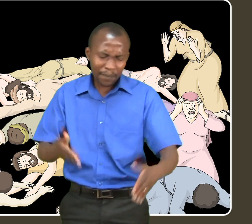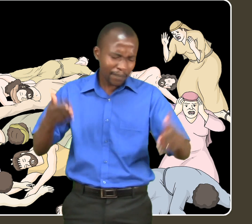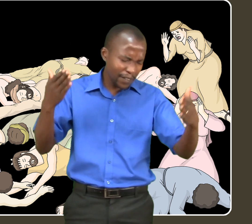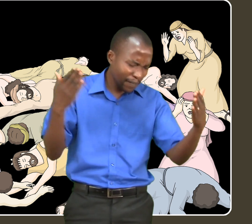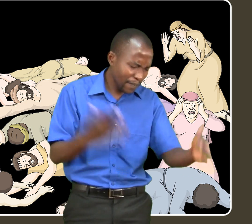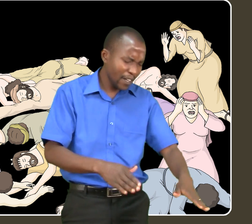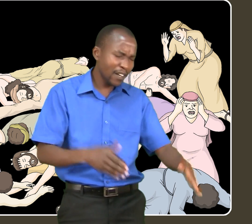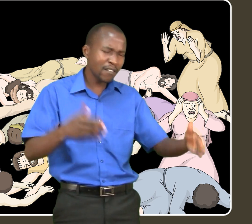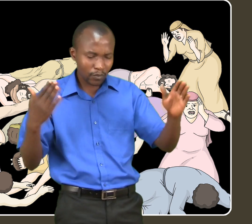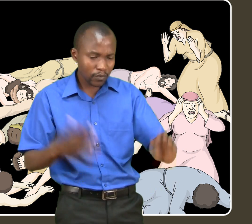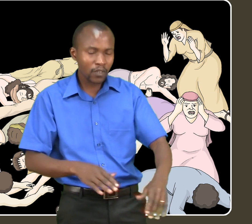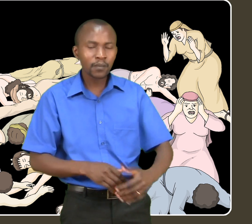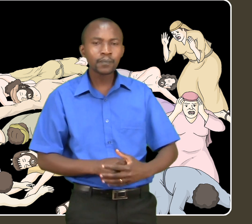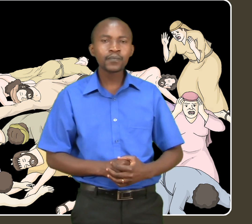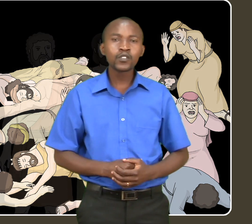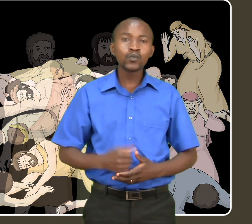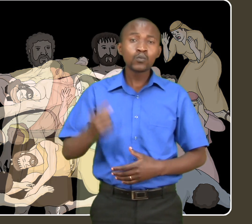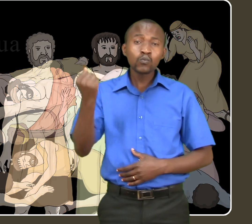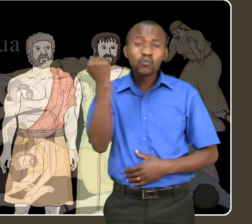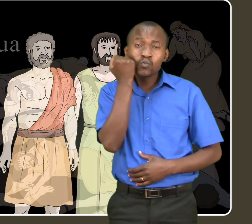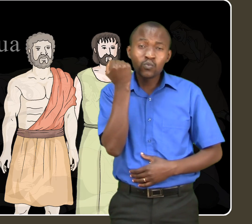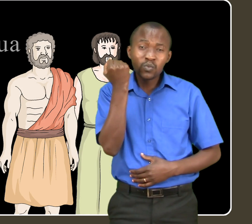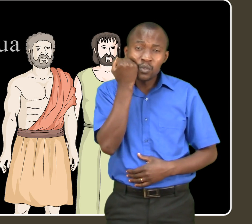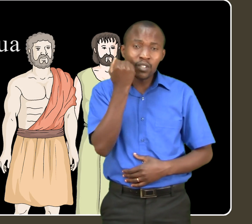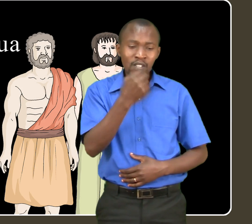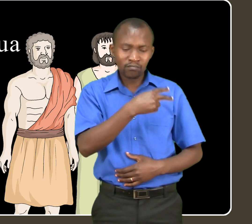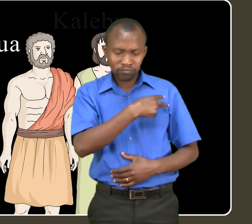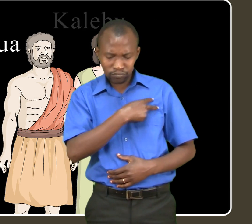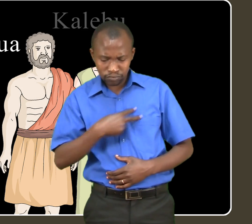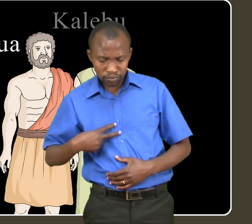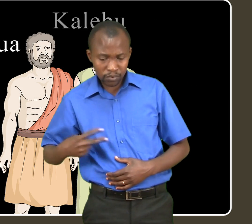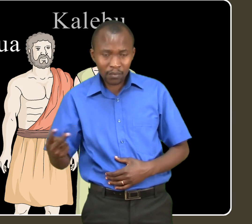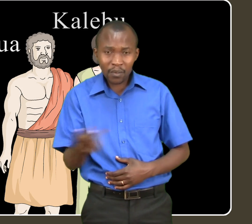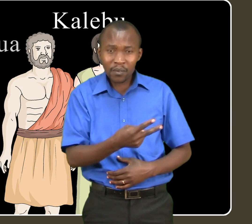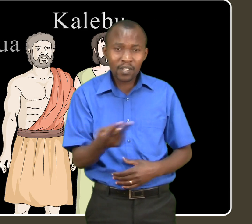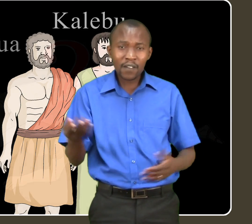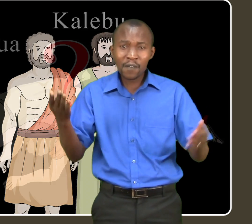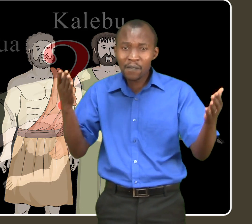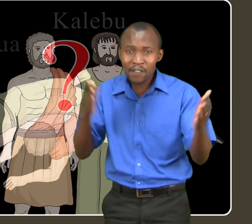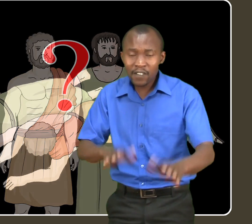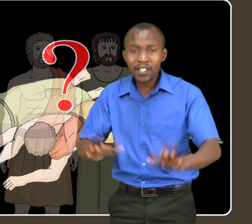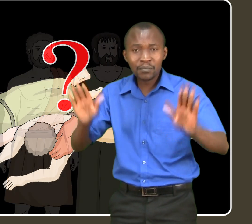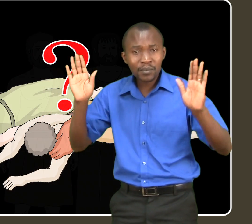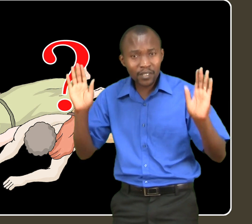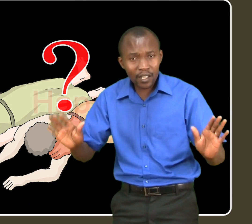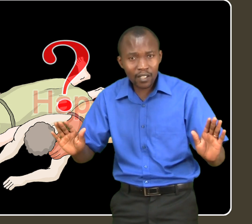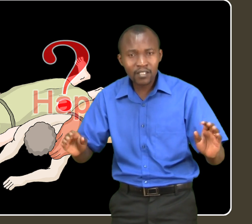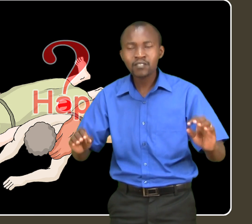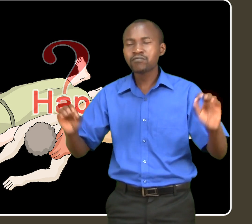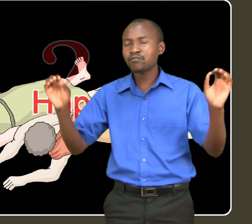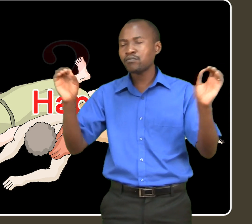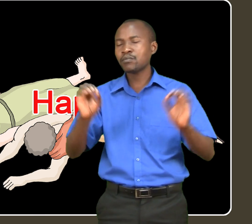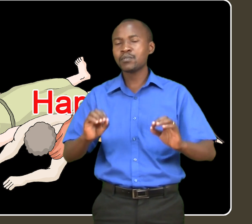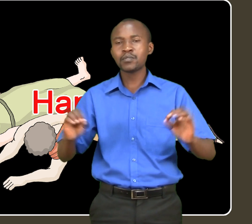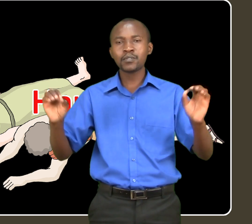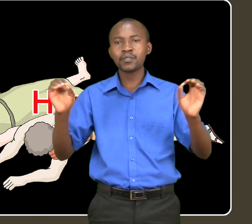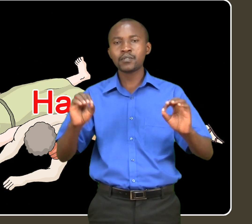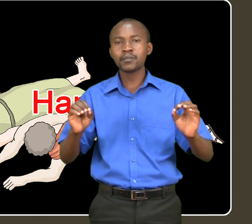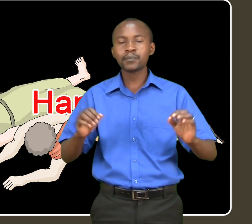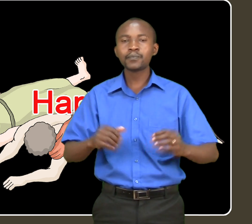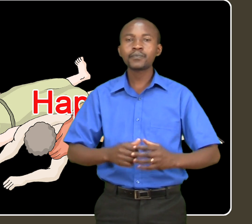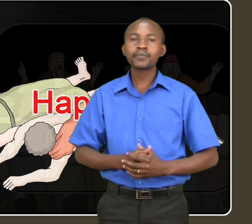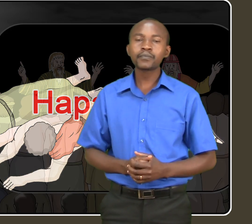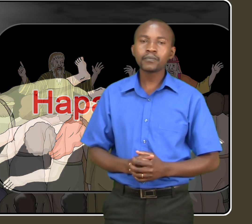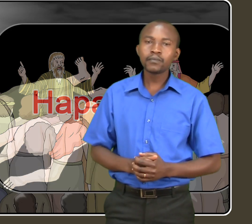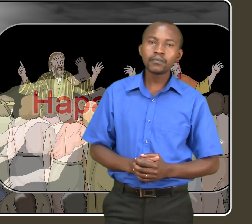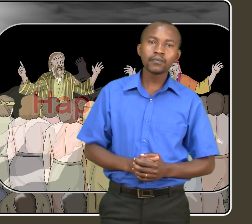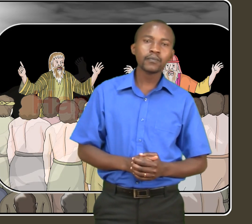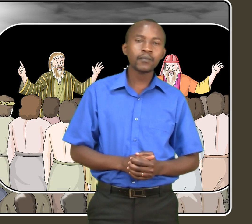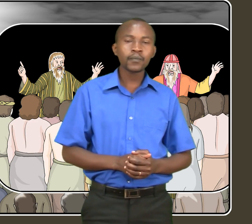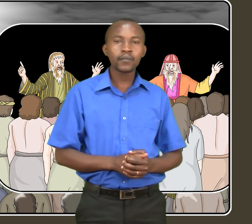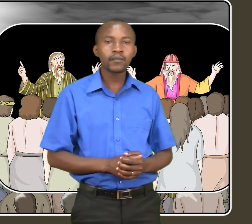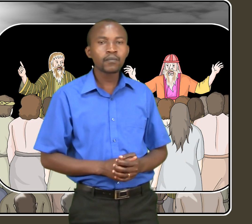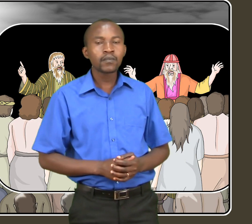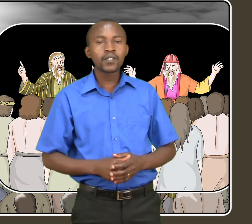Of those men who had gone to spy out the land, only Joshua son of Nun and Caleb son of Jephunneh remained alive.